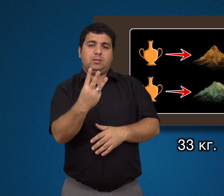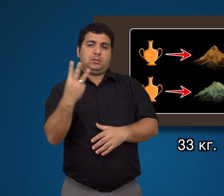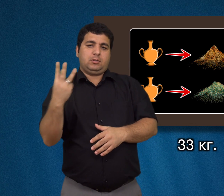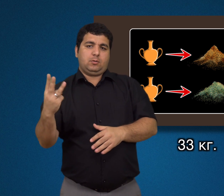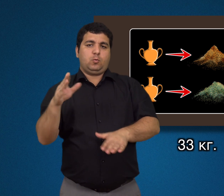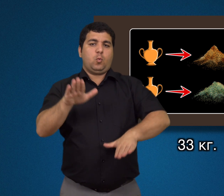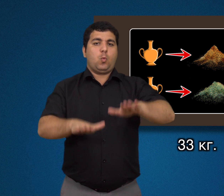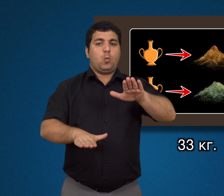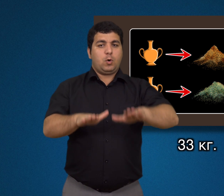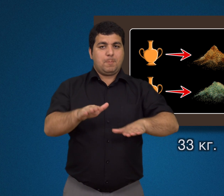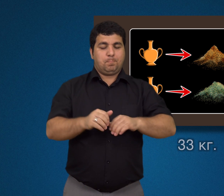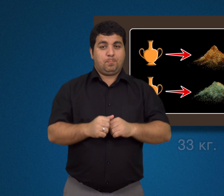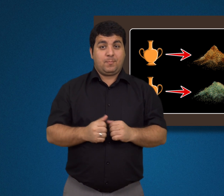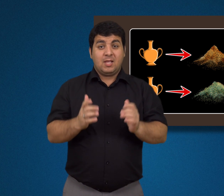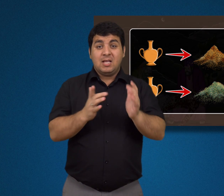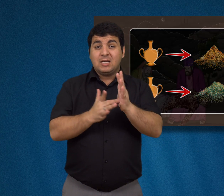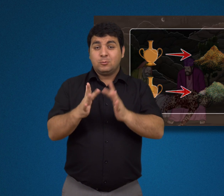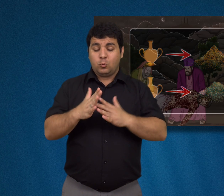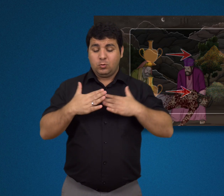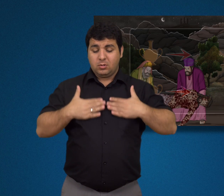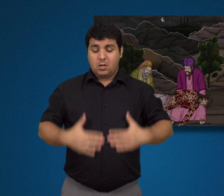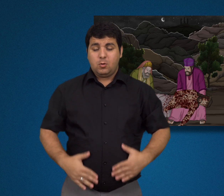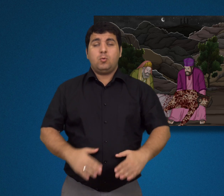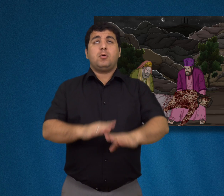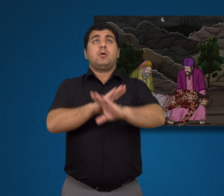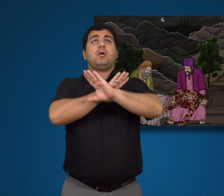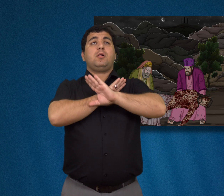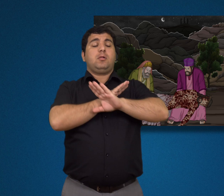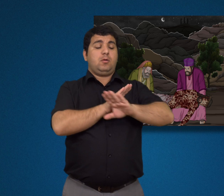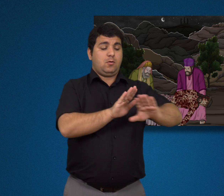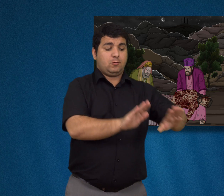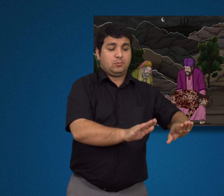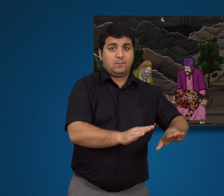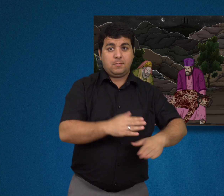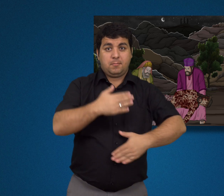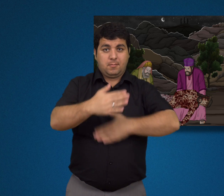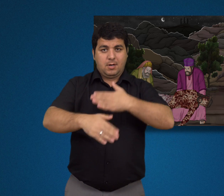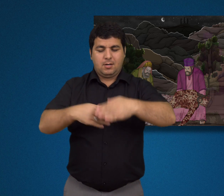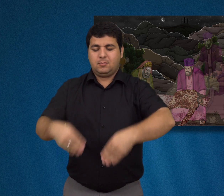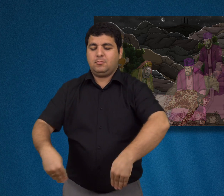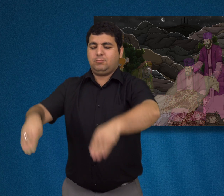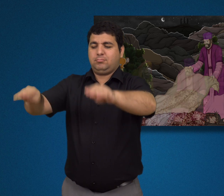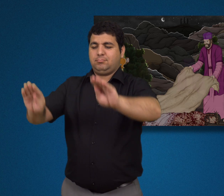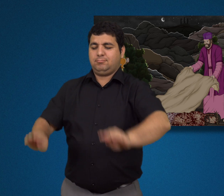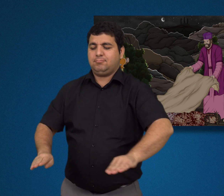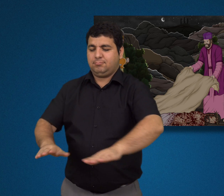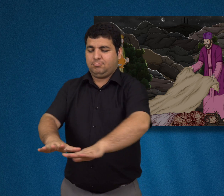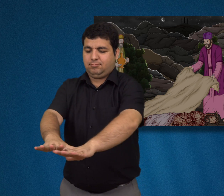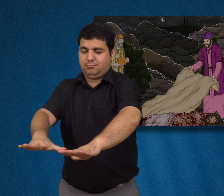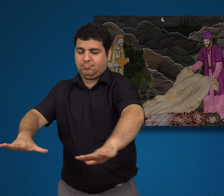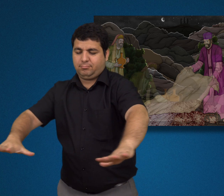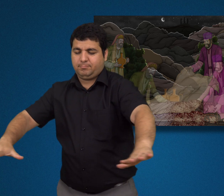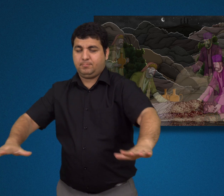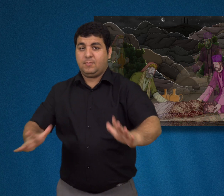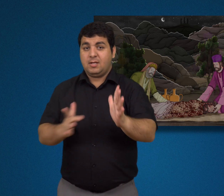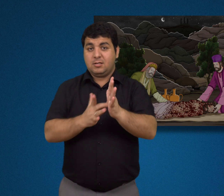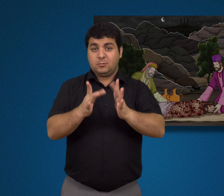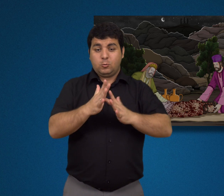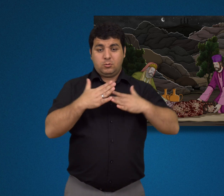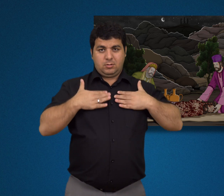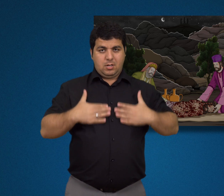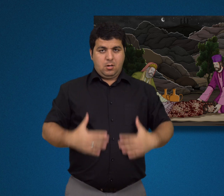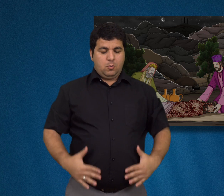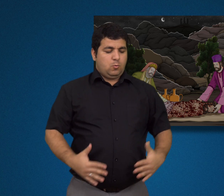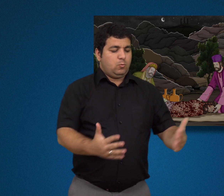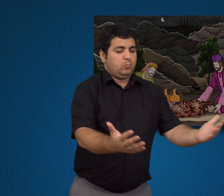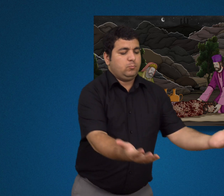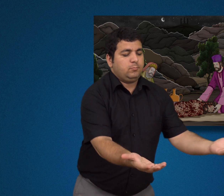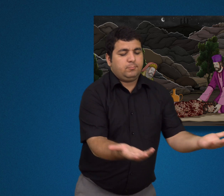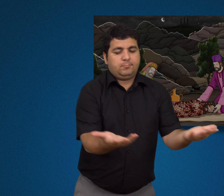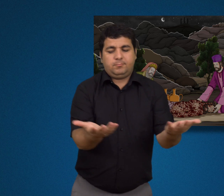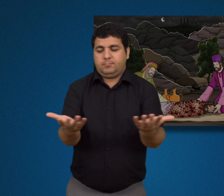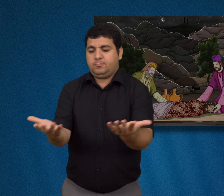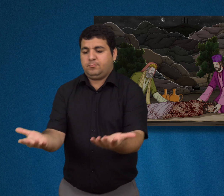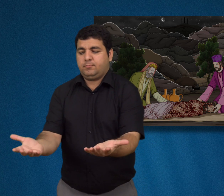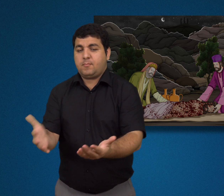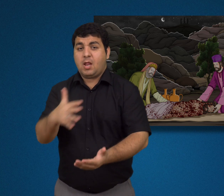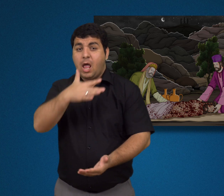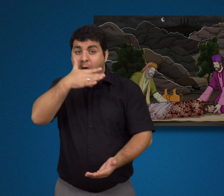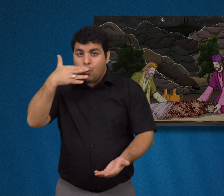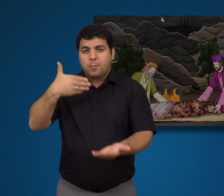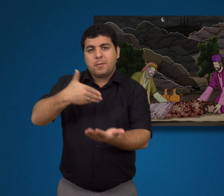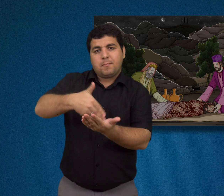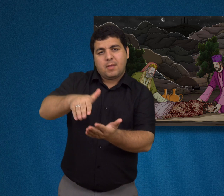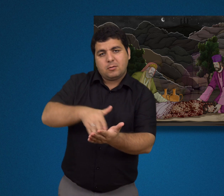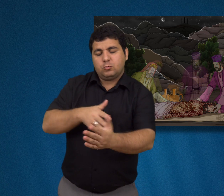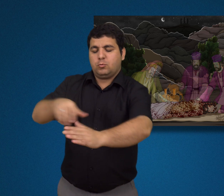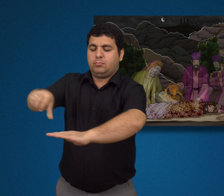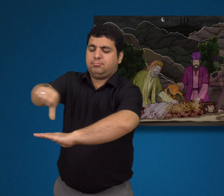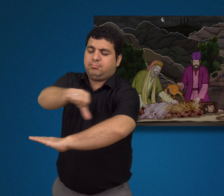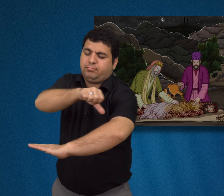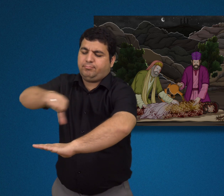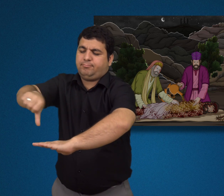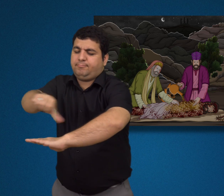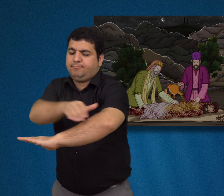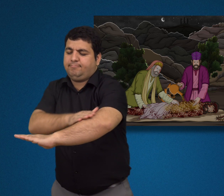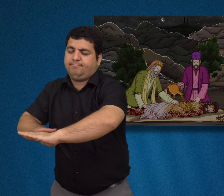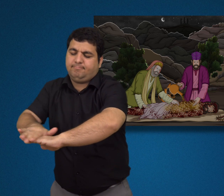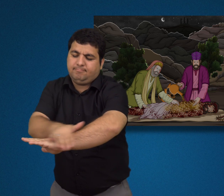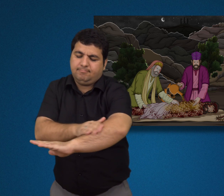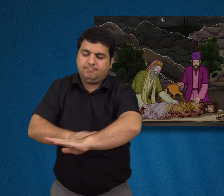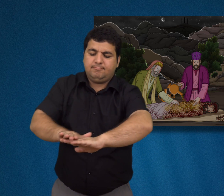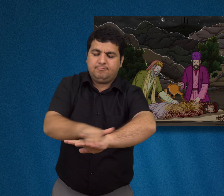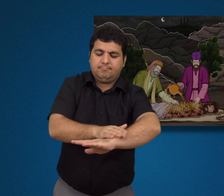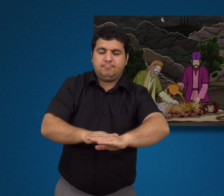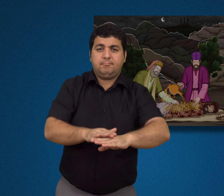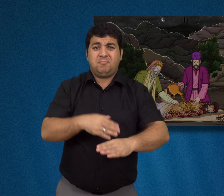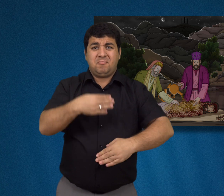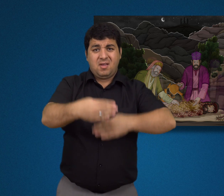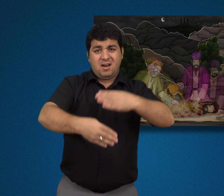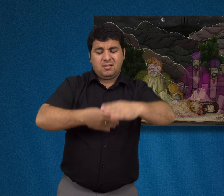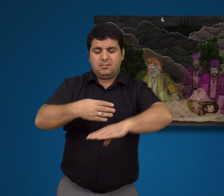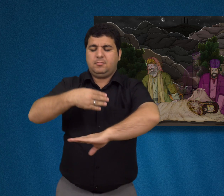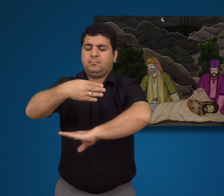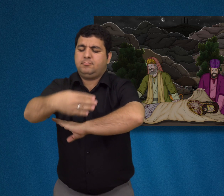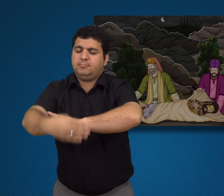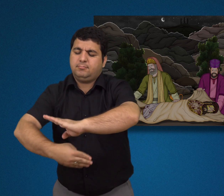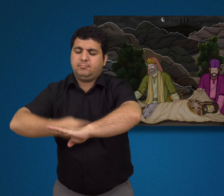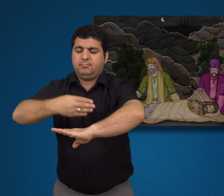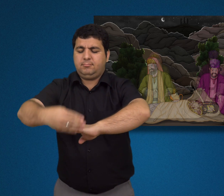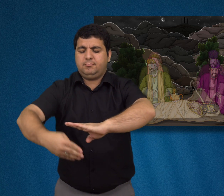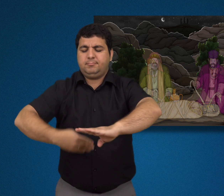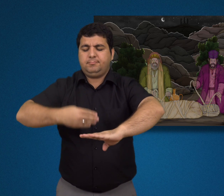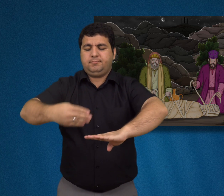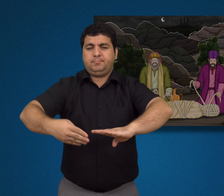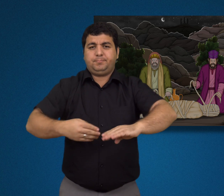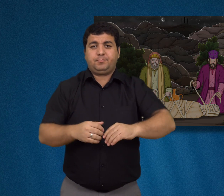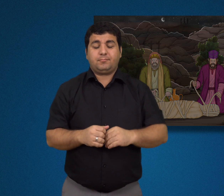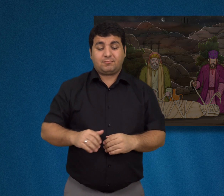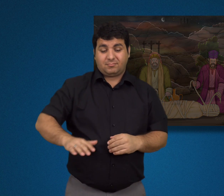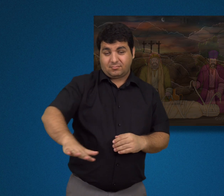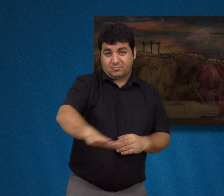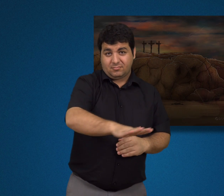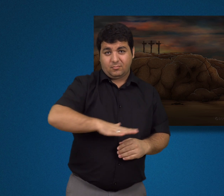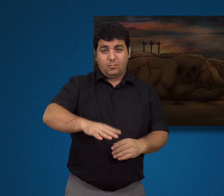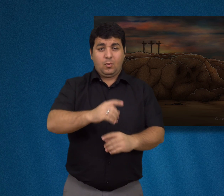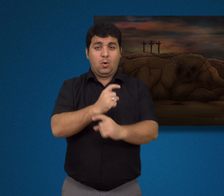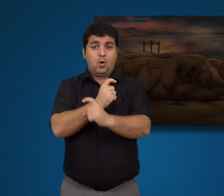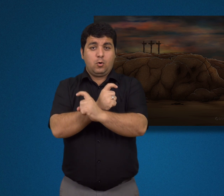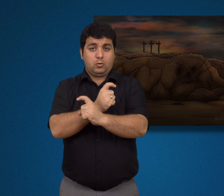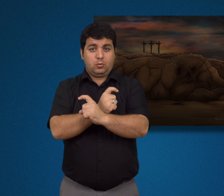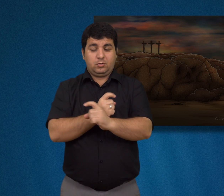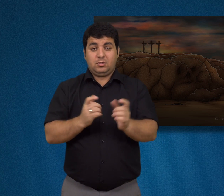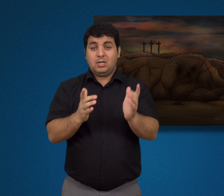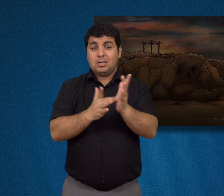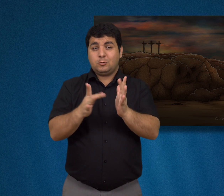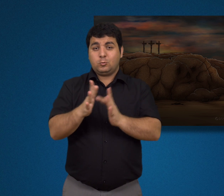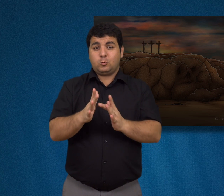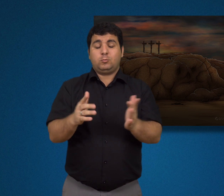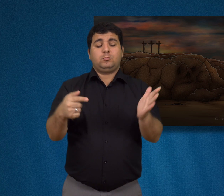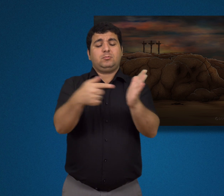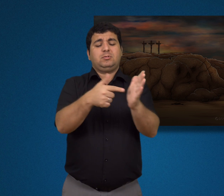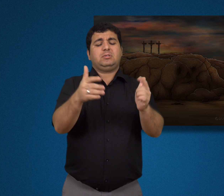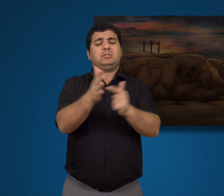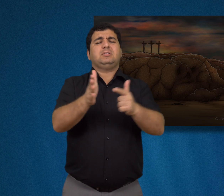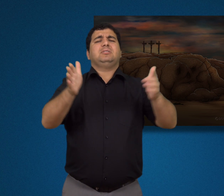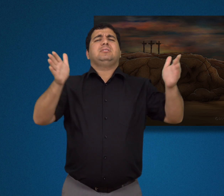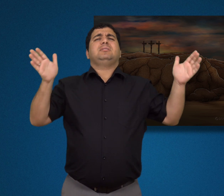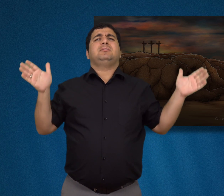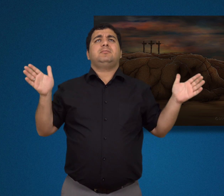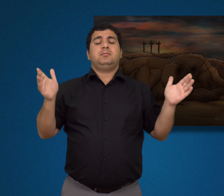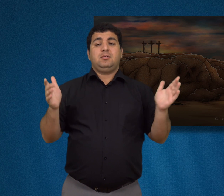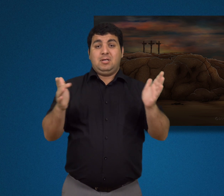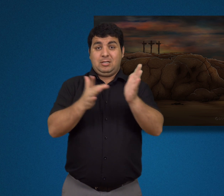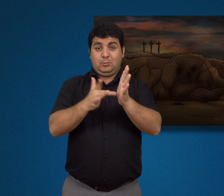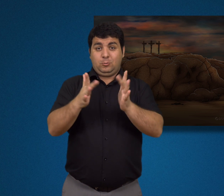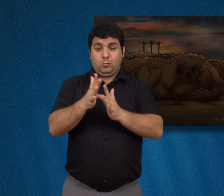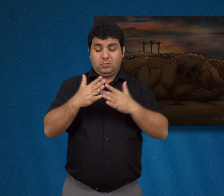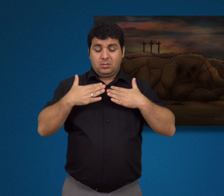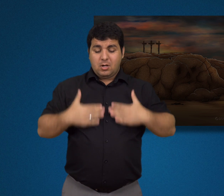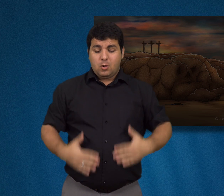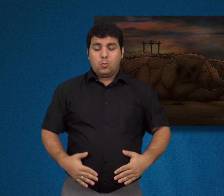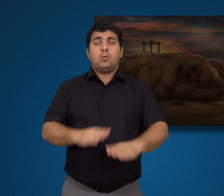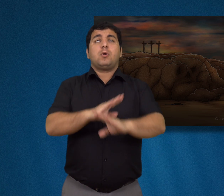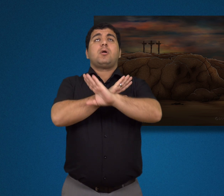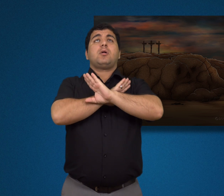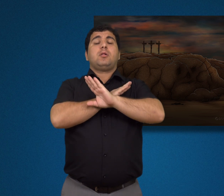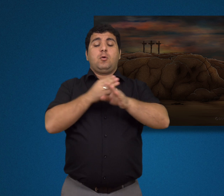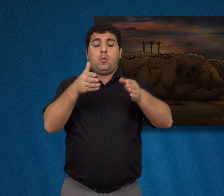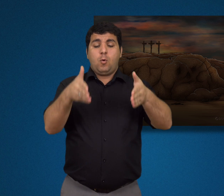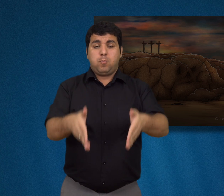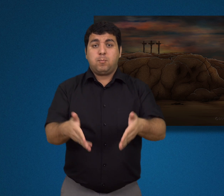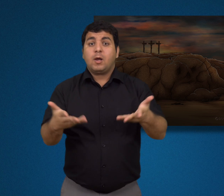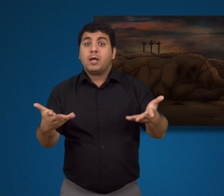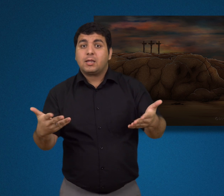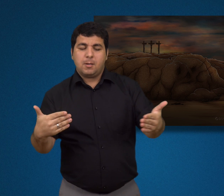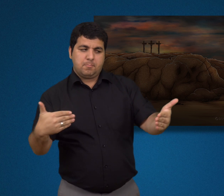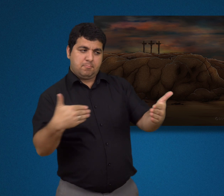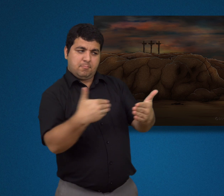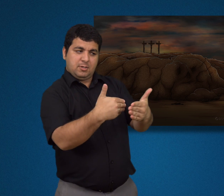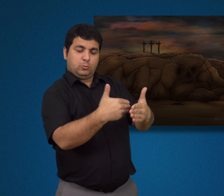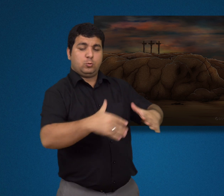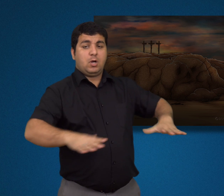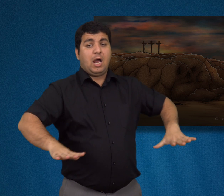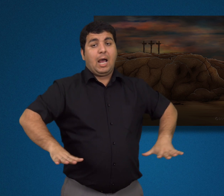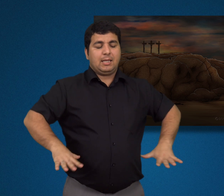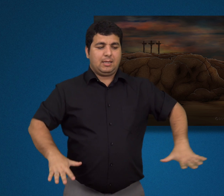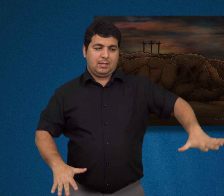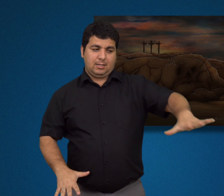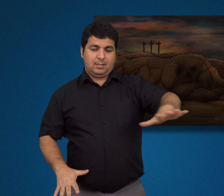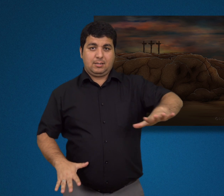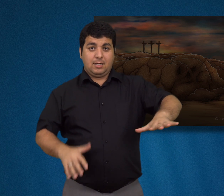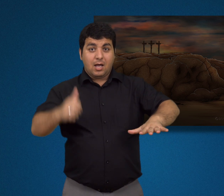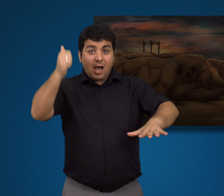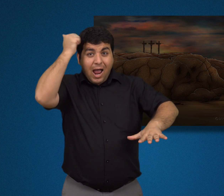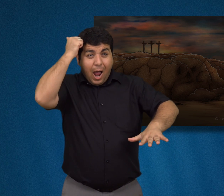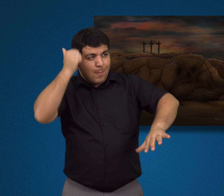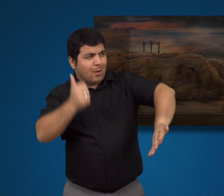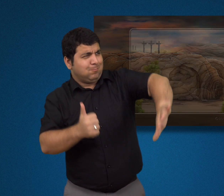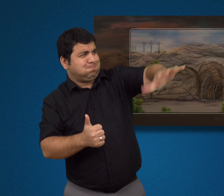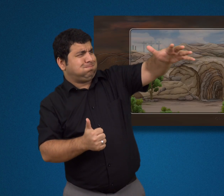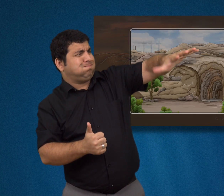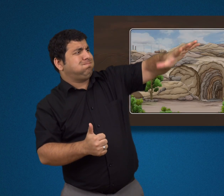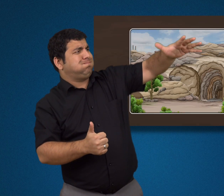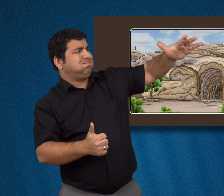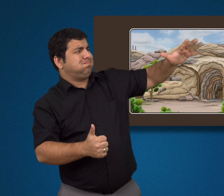So they took the body of Jesus and wrapped it in linen cloths with the spices, according to the Jewish burial custom.